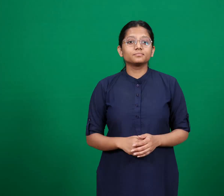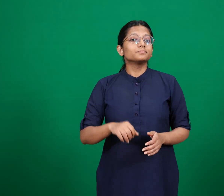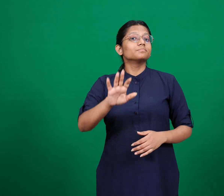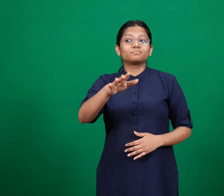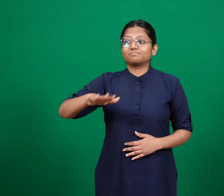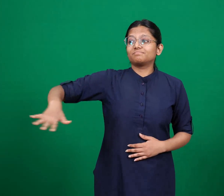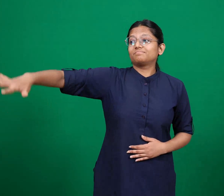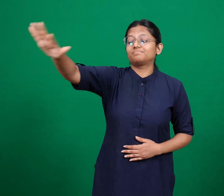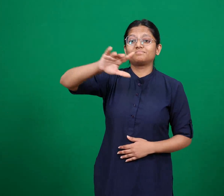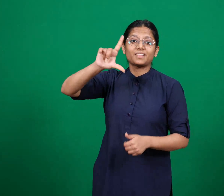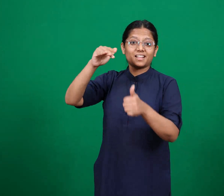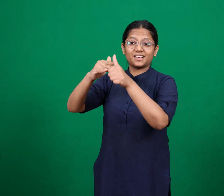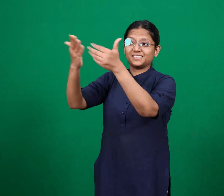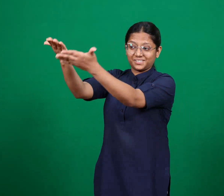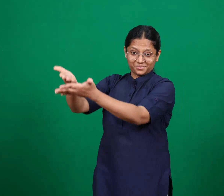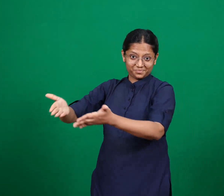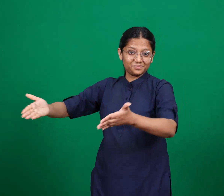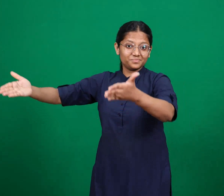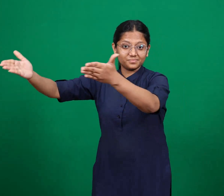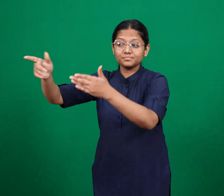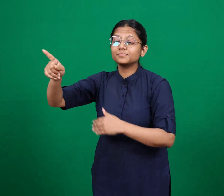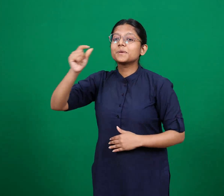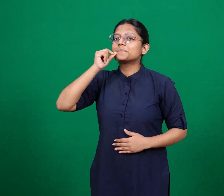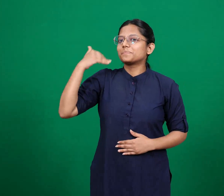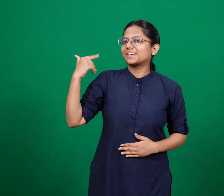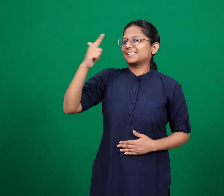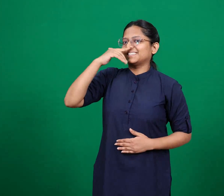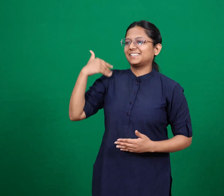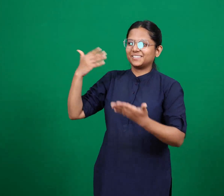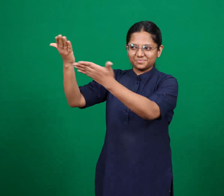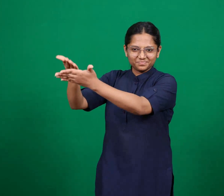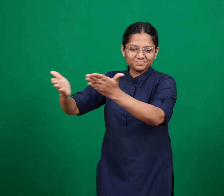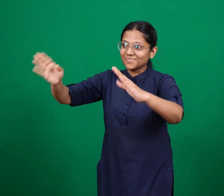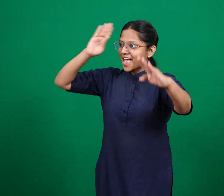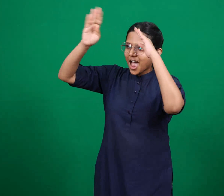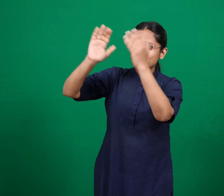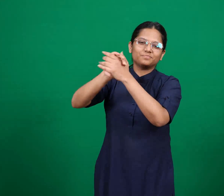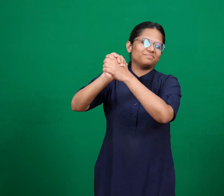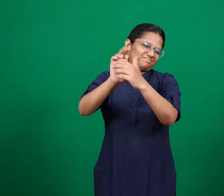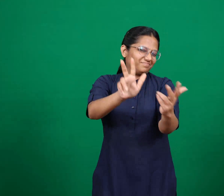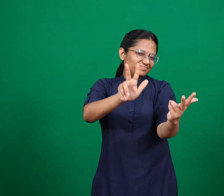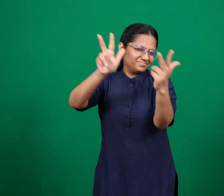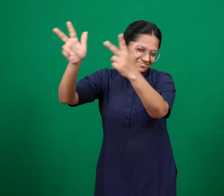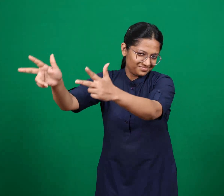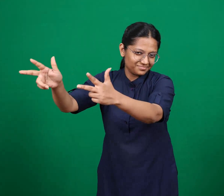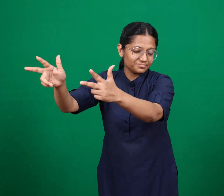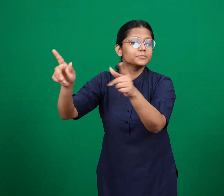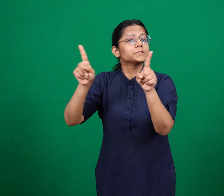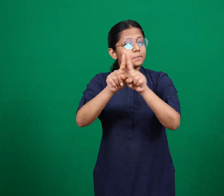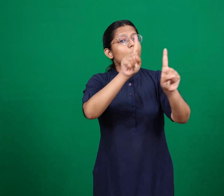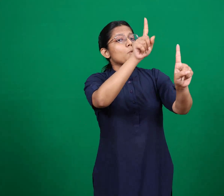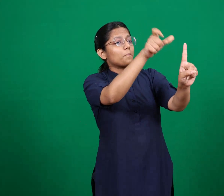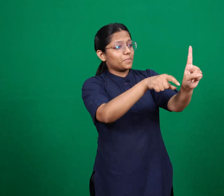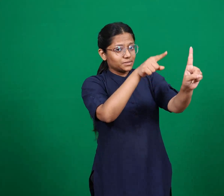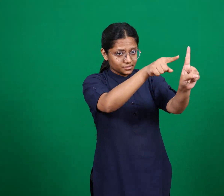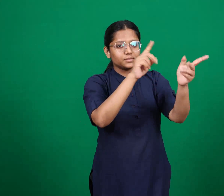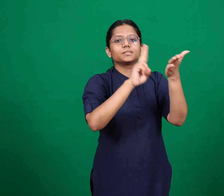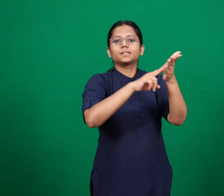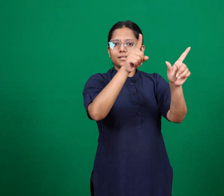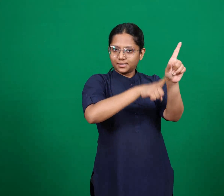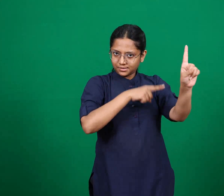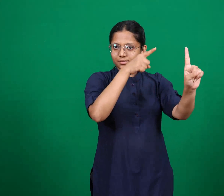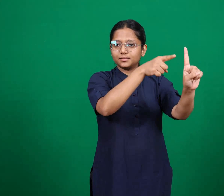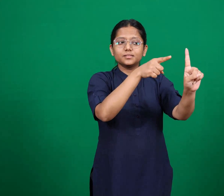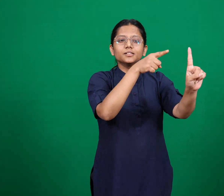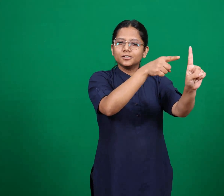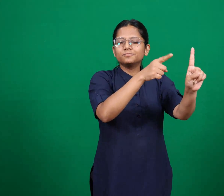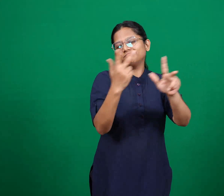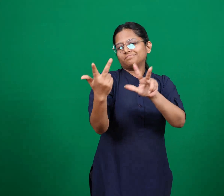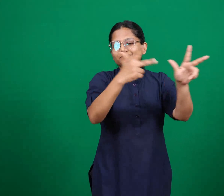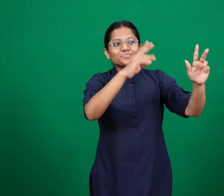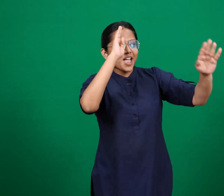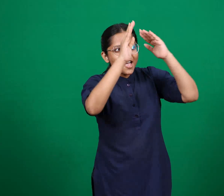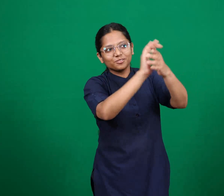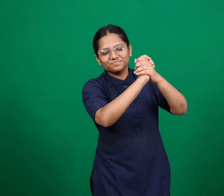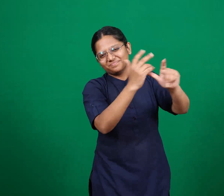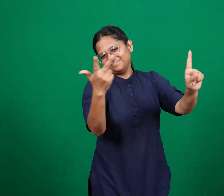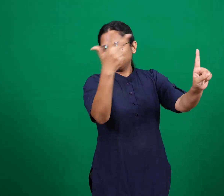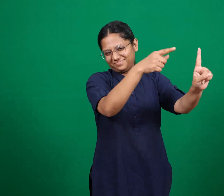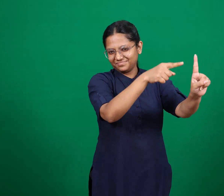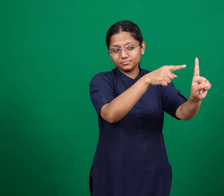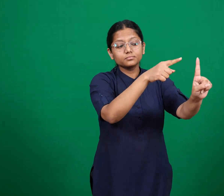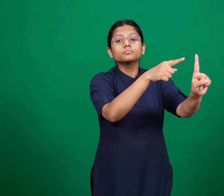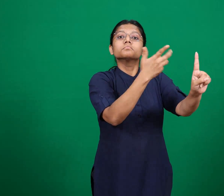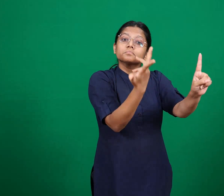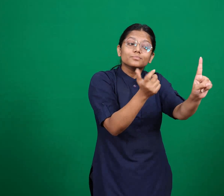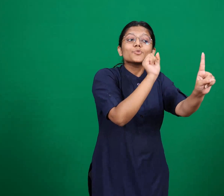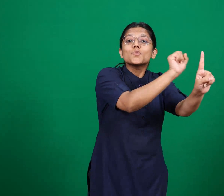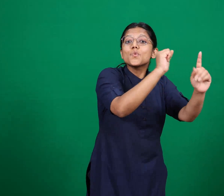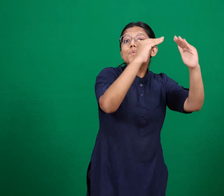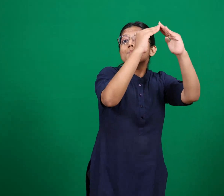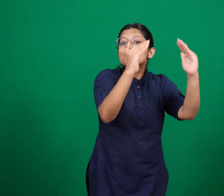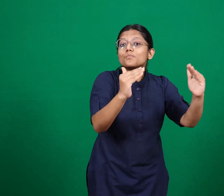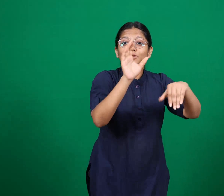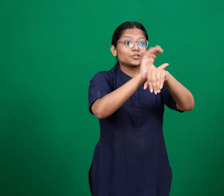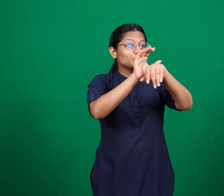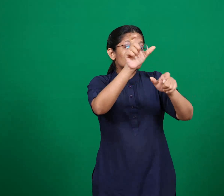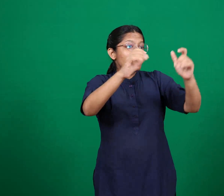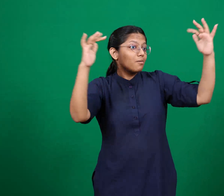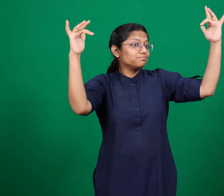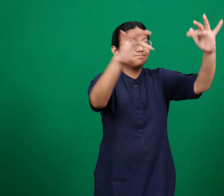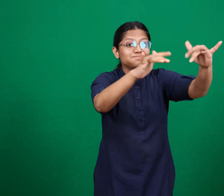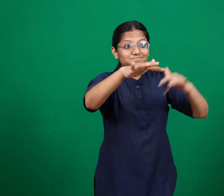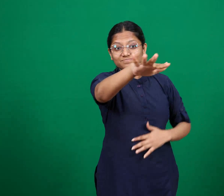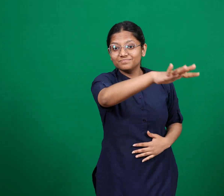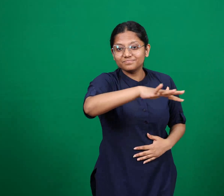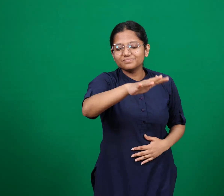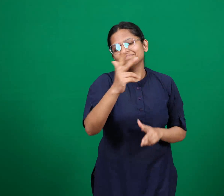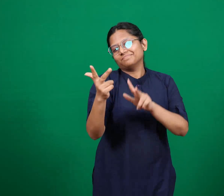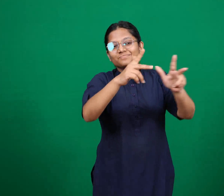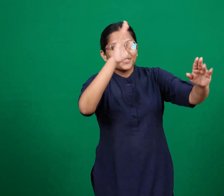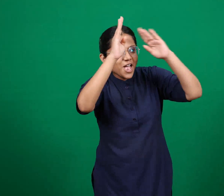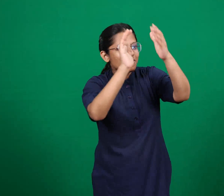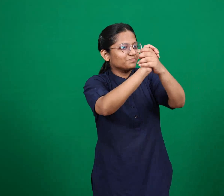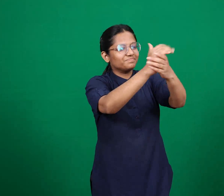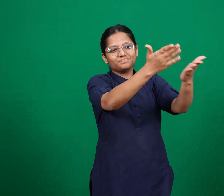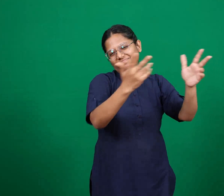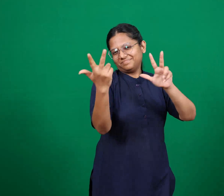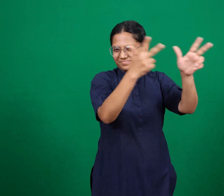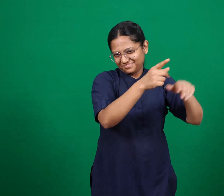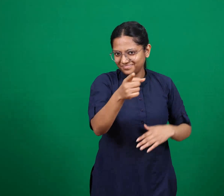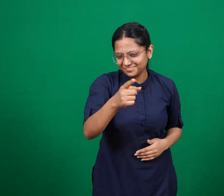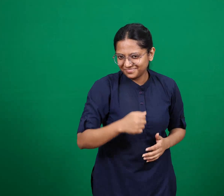Greet the brothers in Laodicea, as well as Nympha and the church that meets at her house.